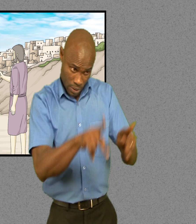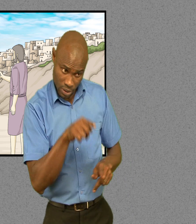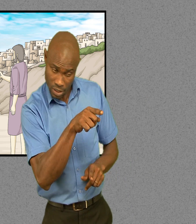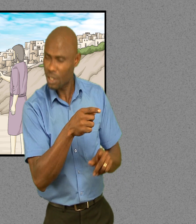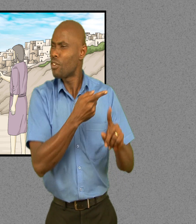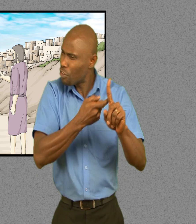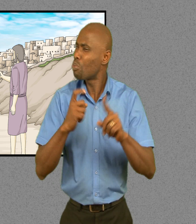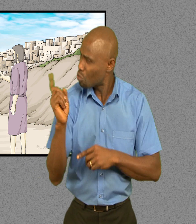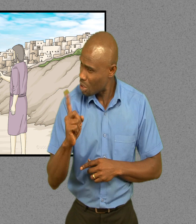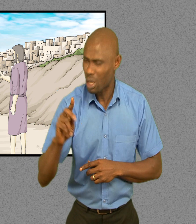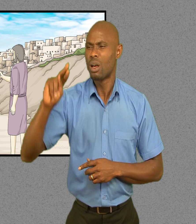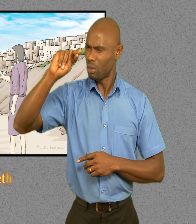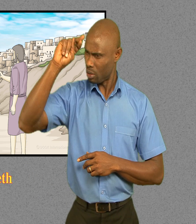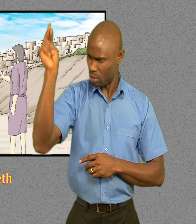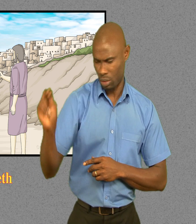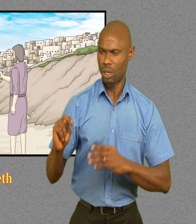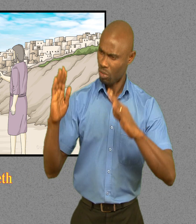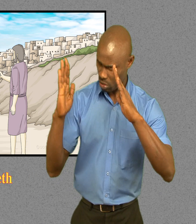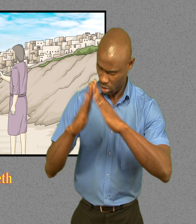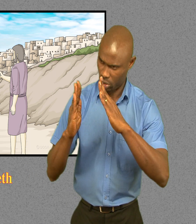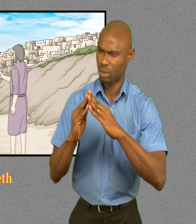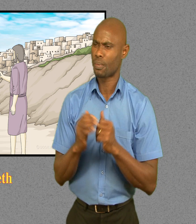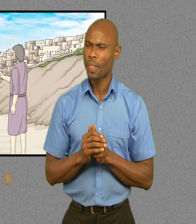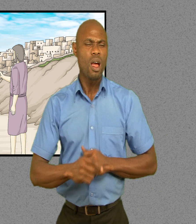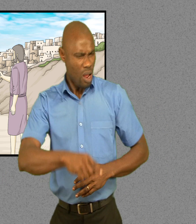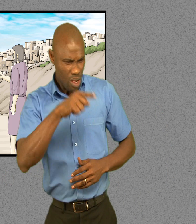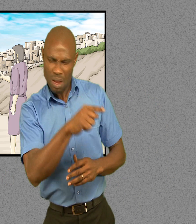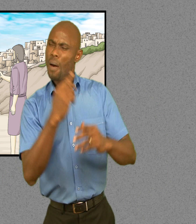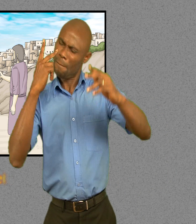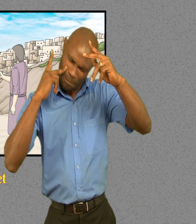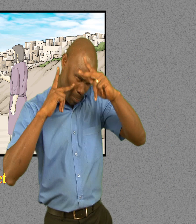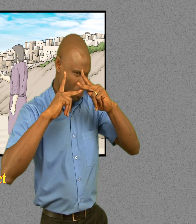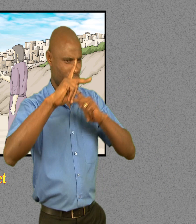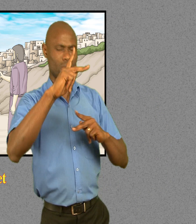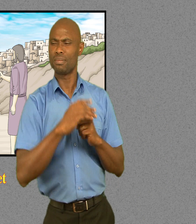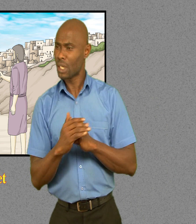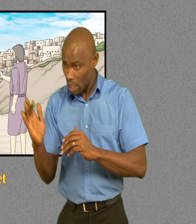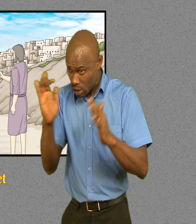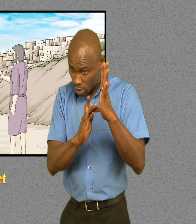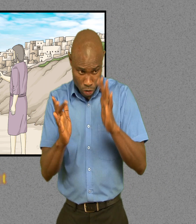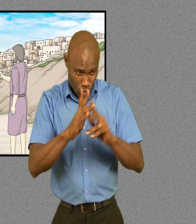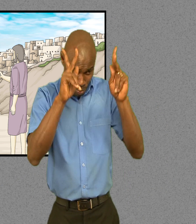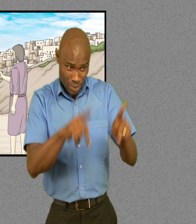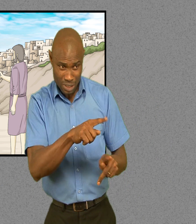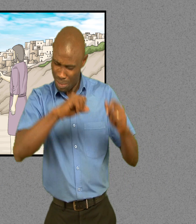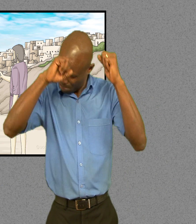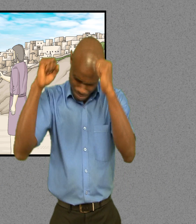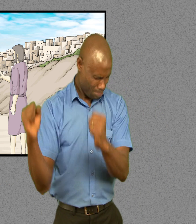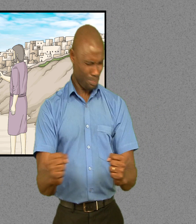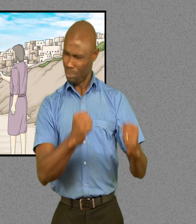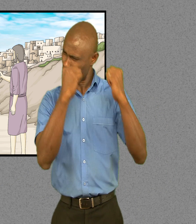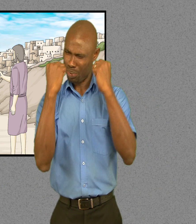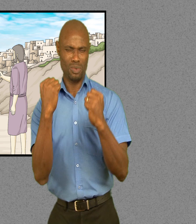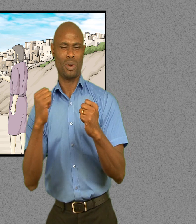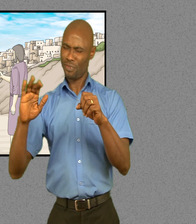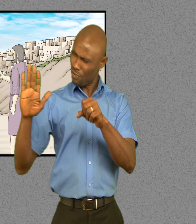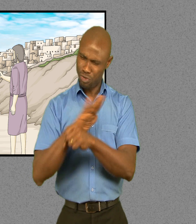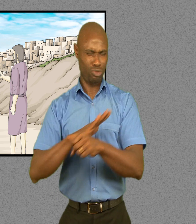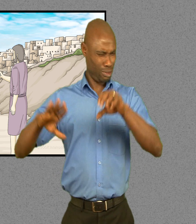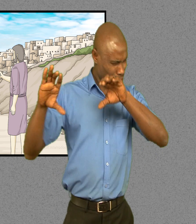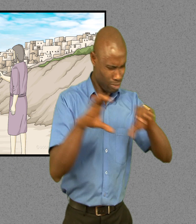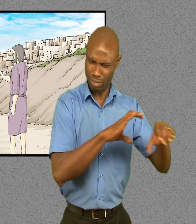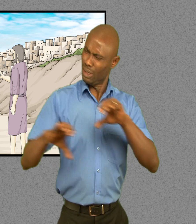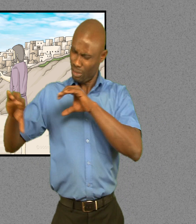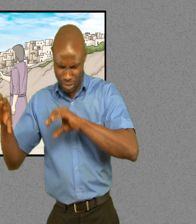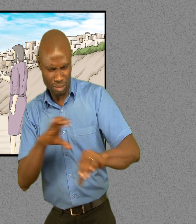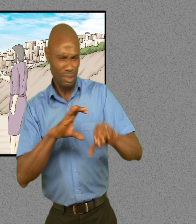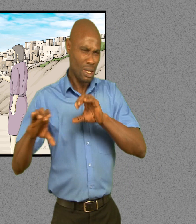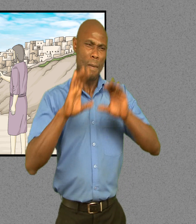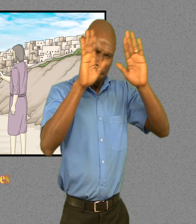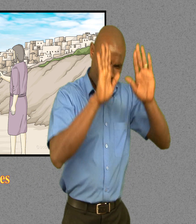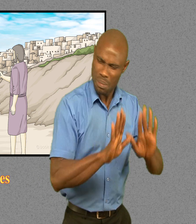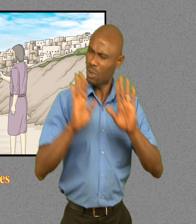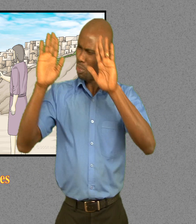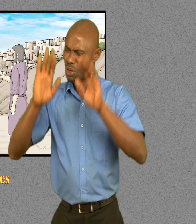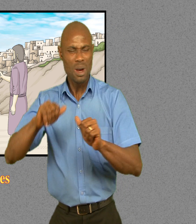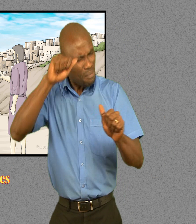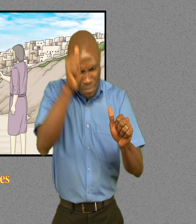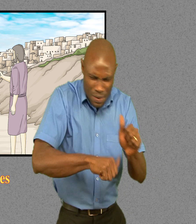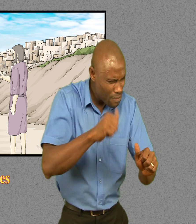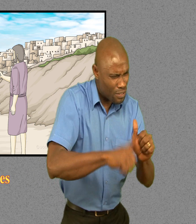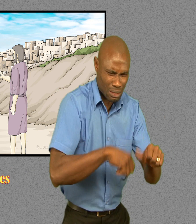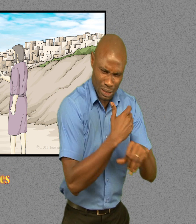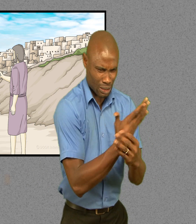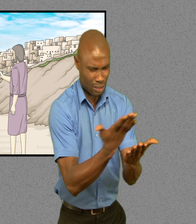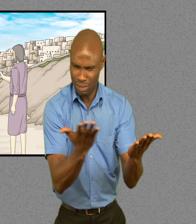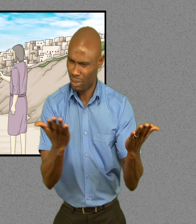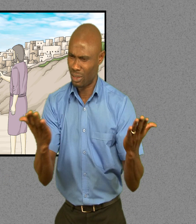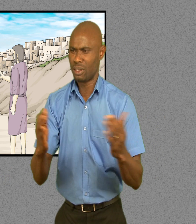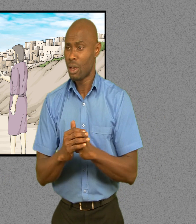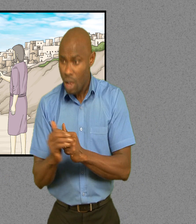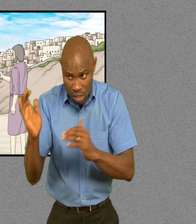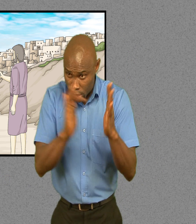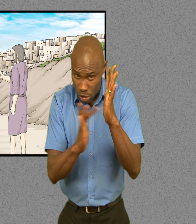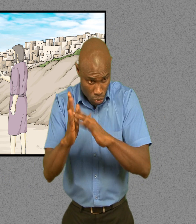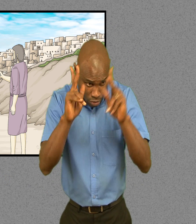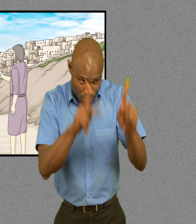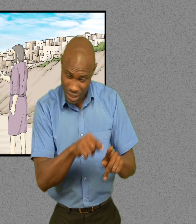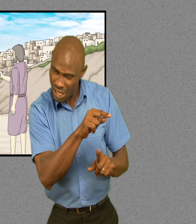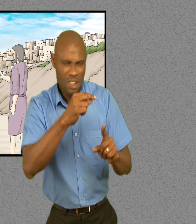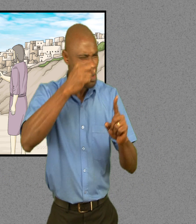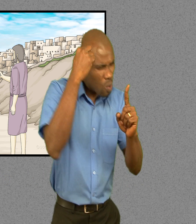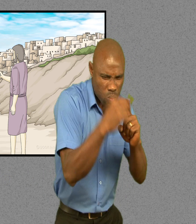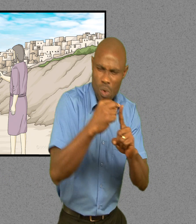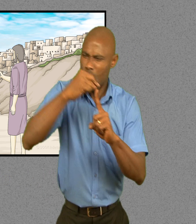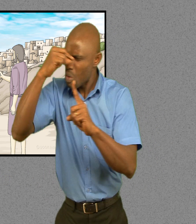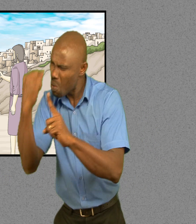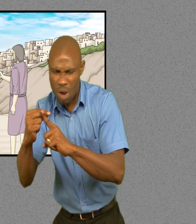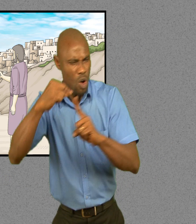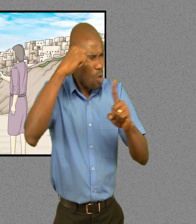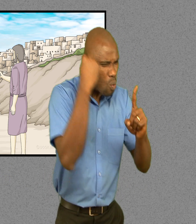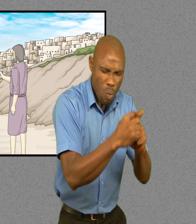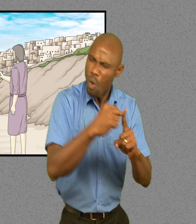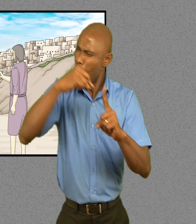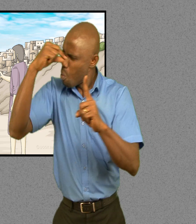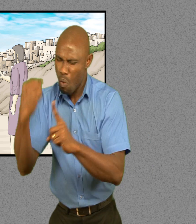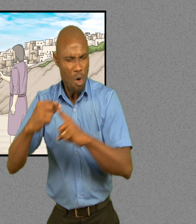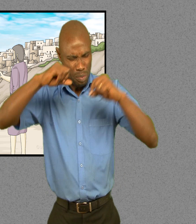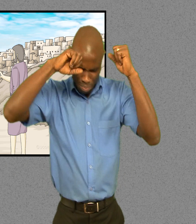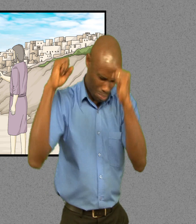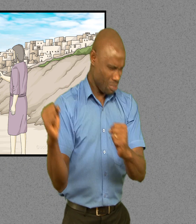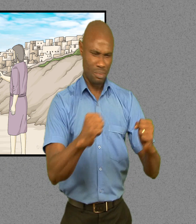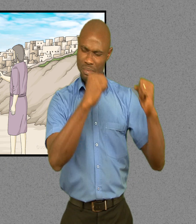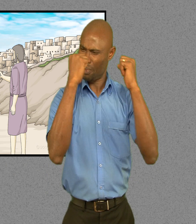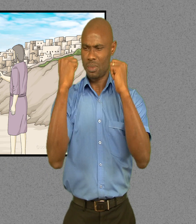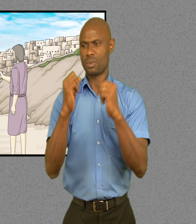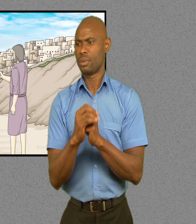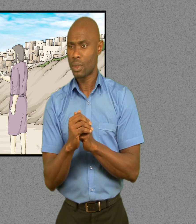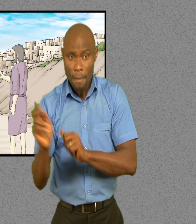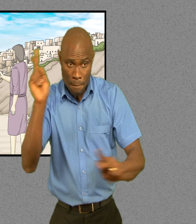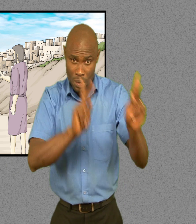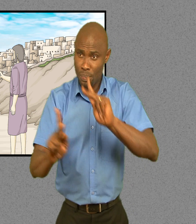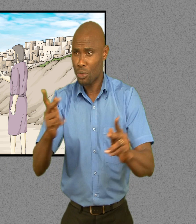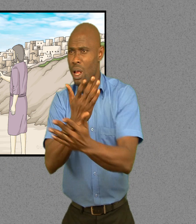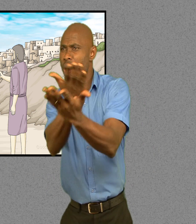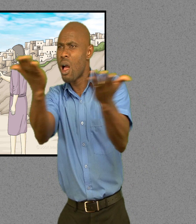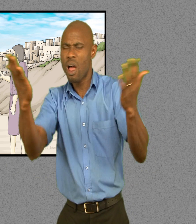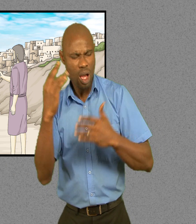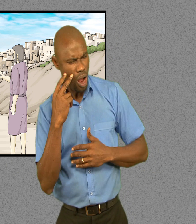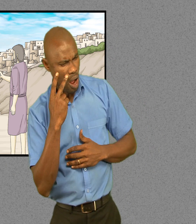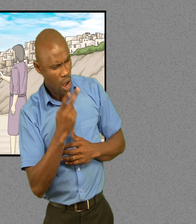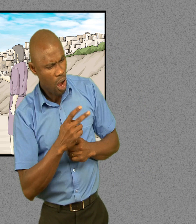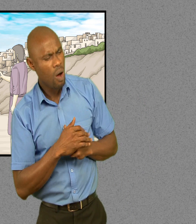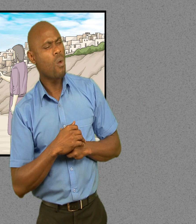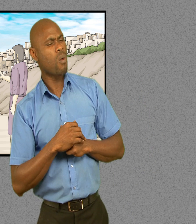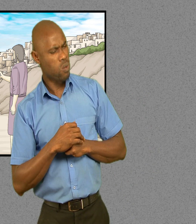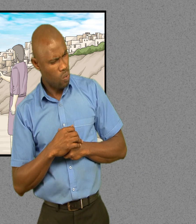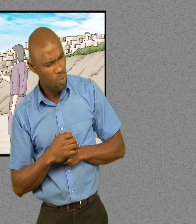“This man was a prophet, powerful in speech and action before God and all the people.